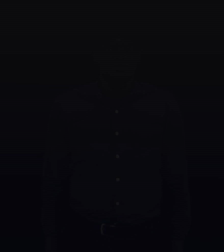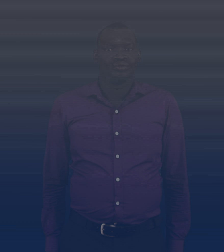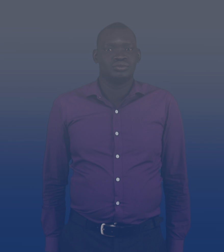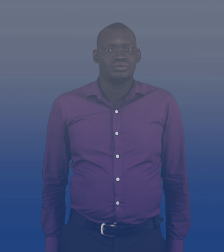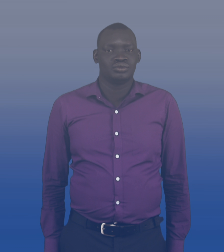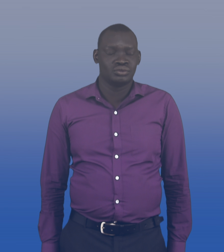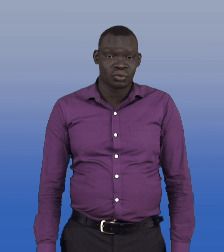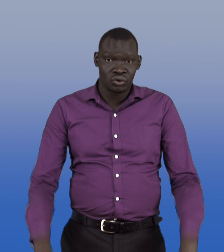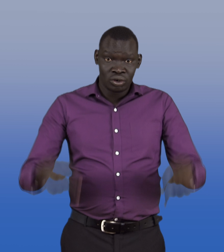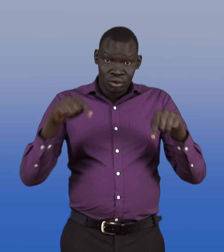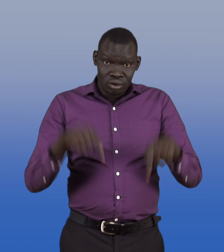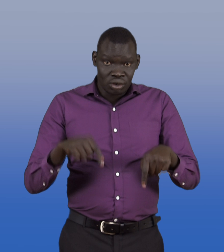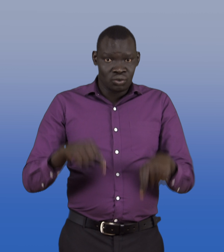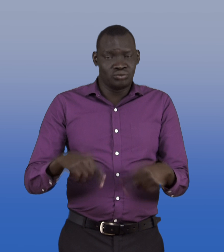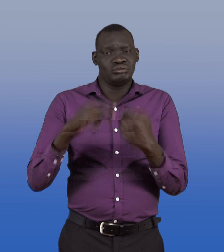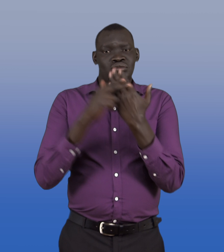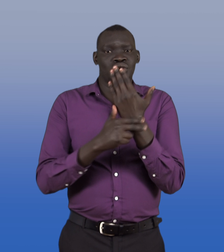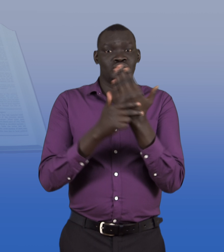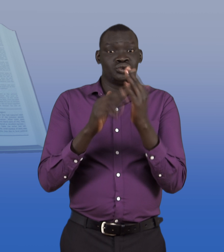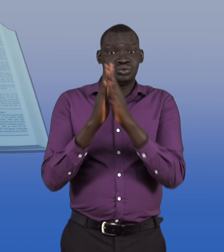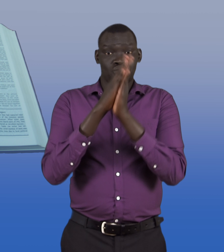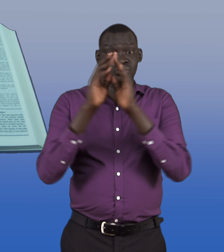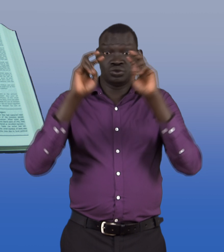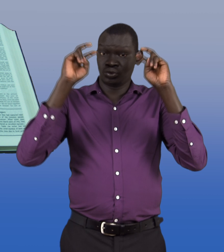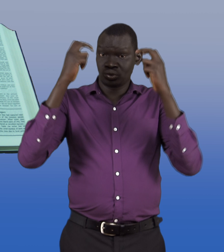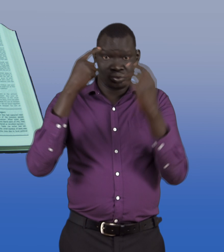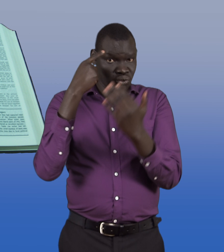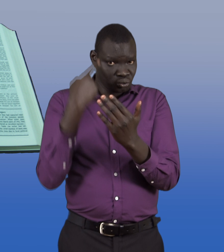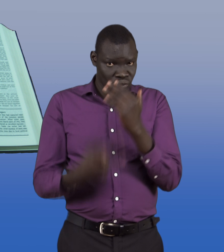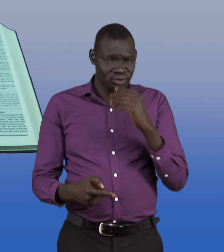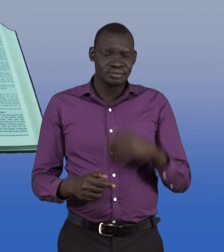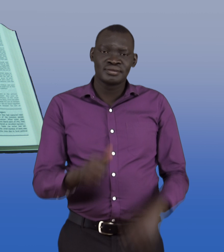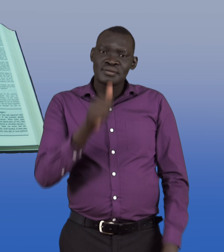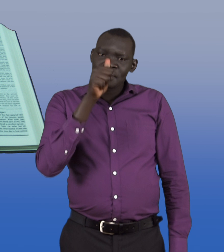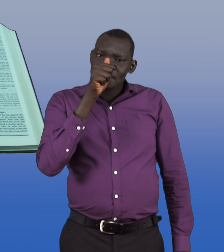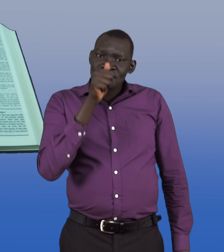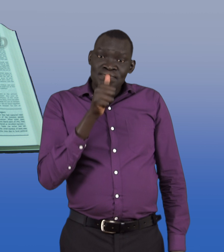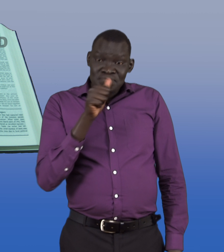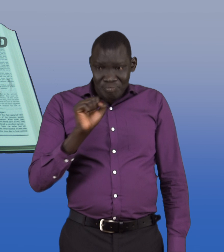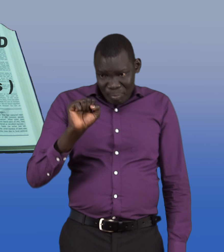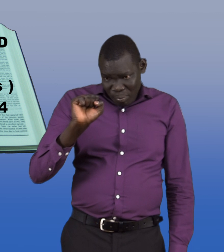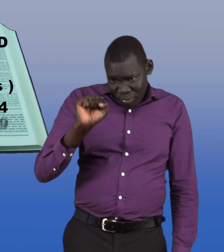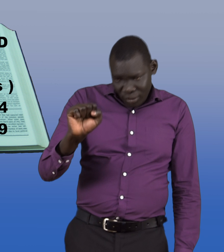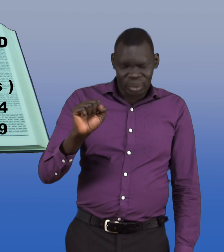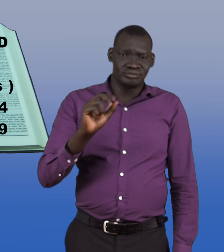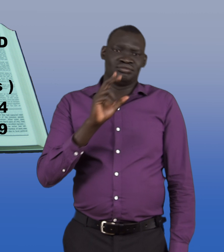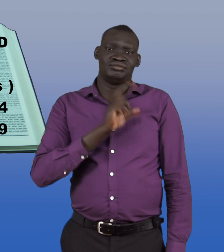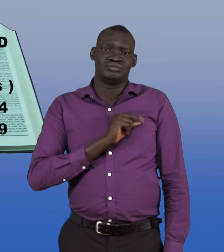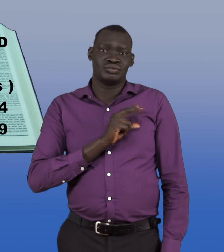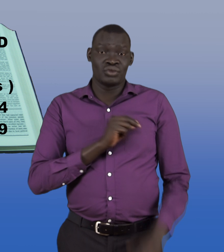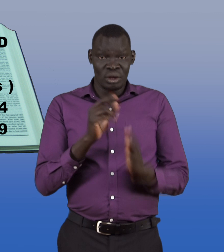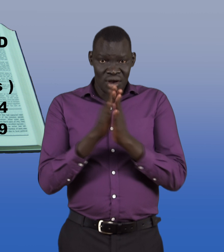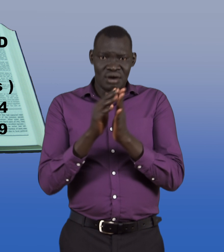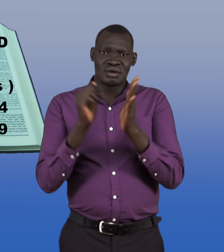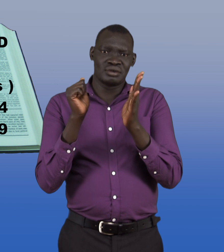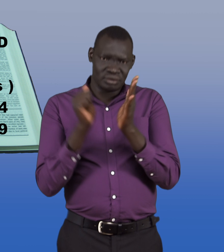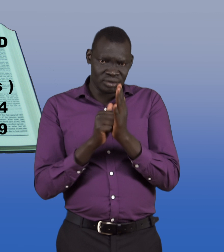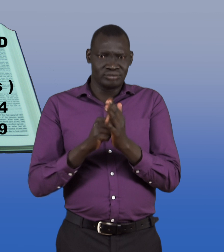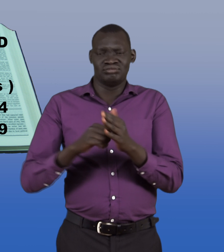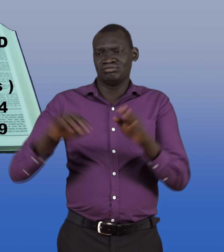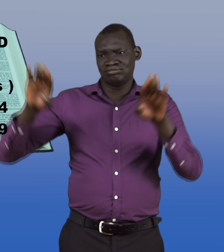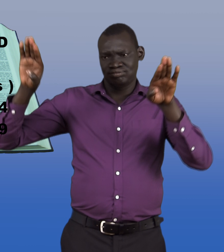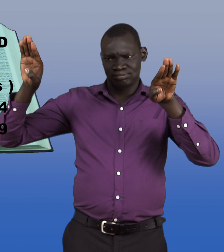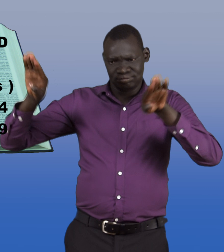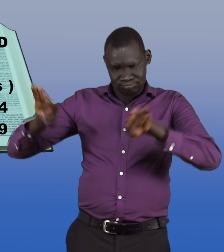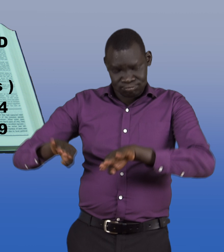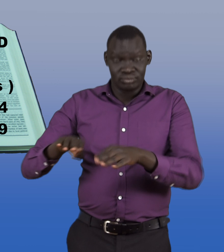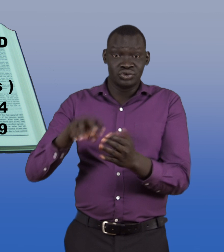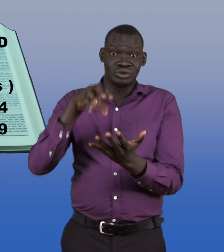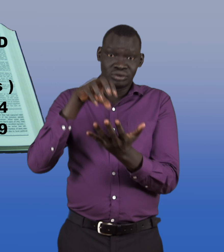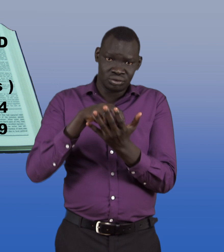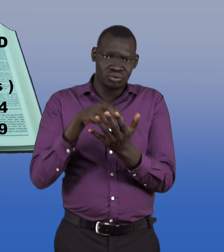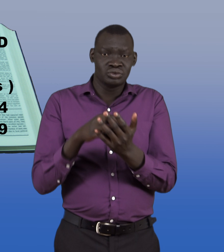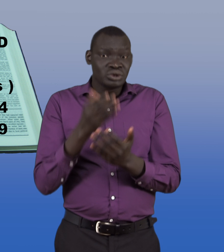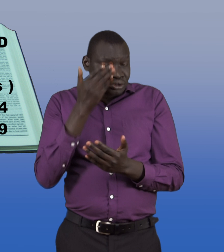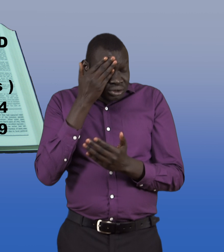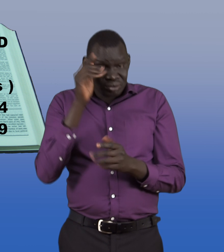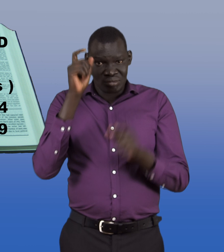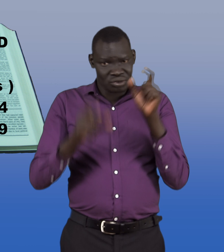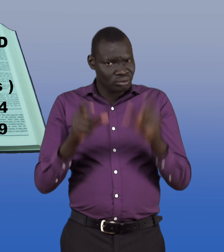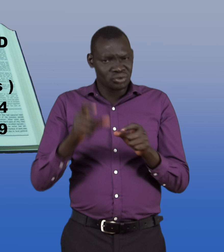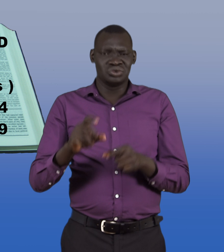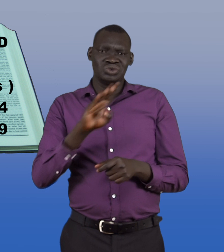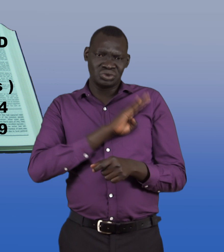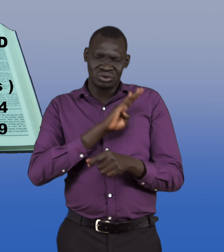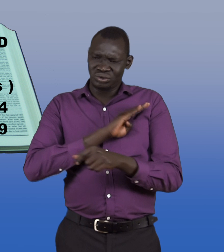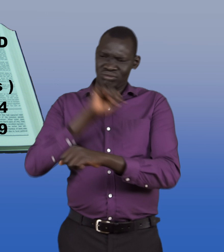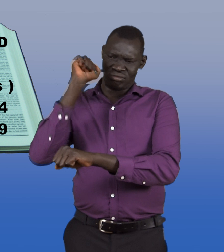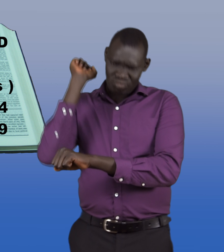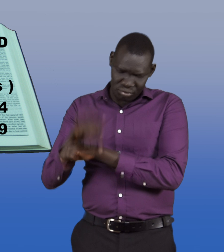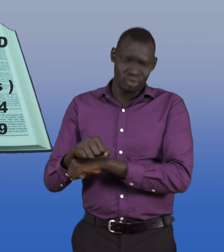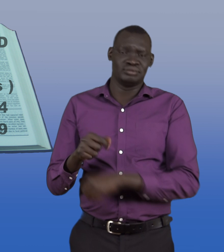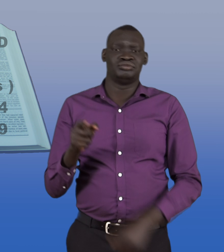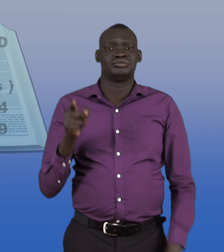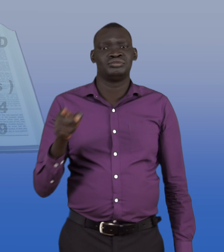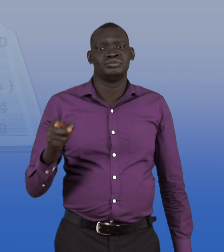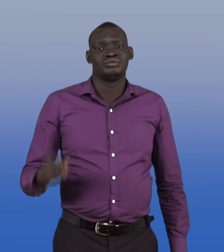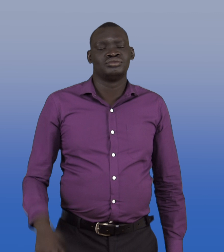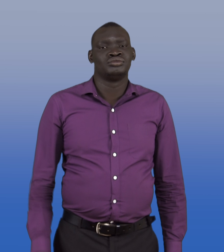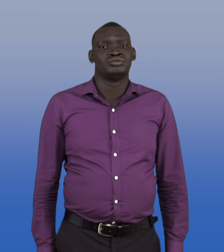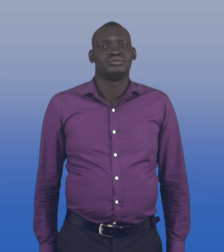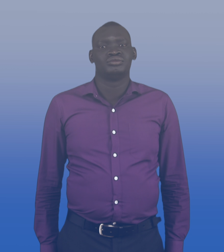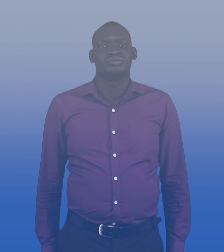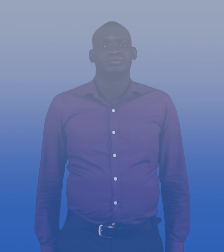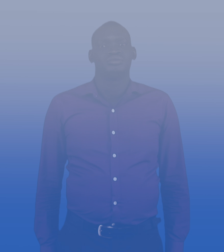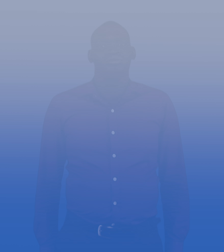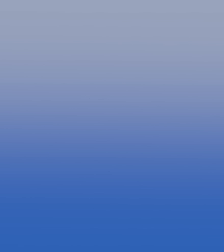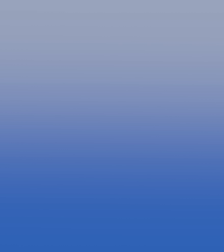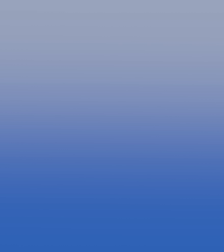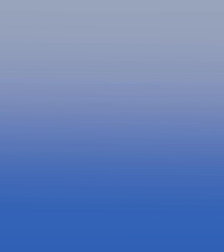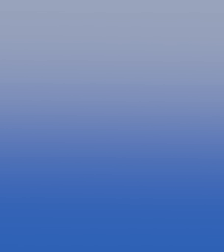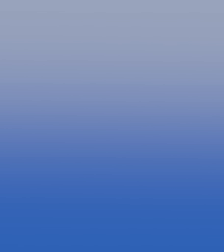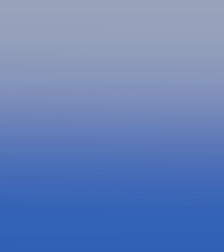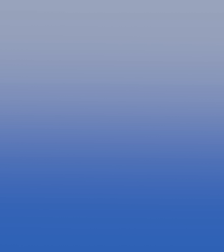Sin of Achan and defeat of Ai